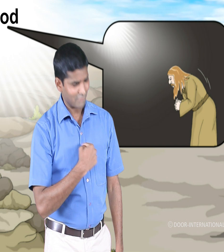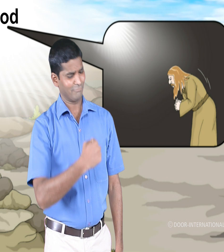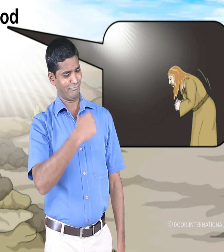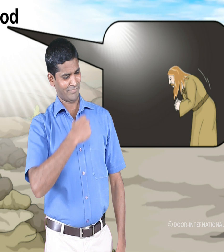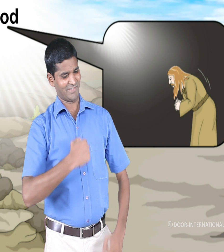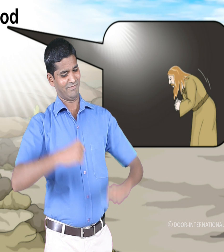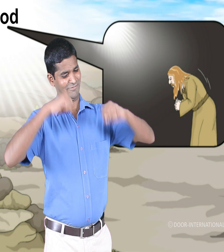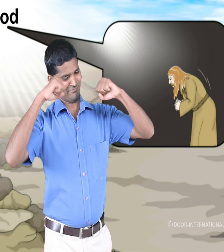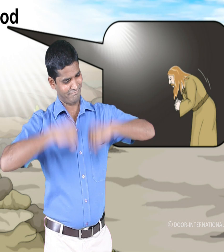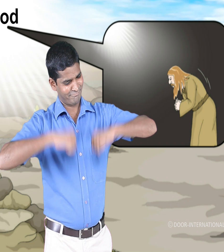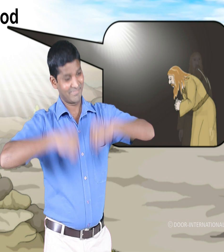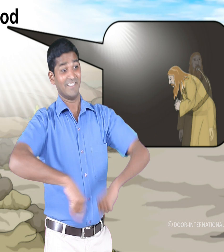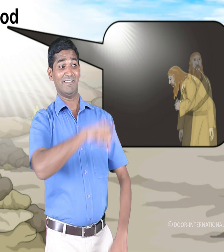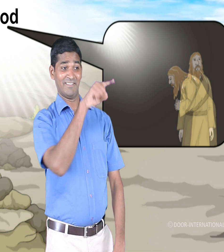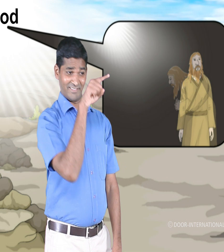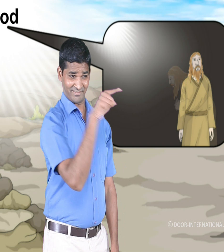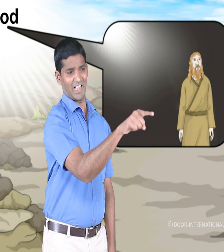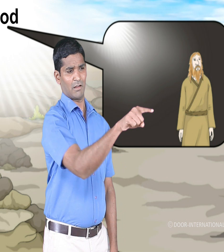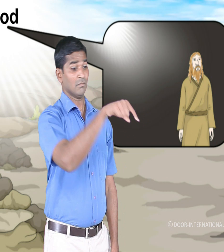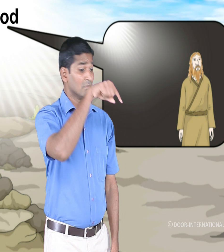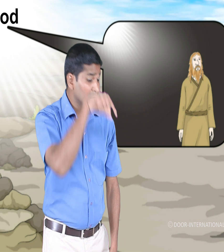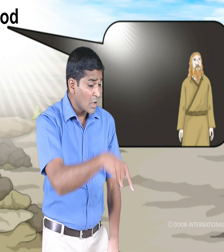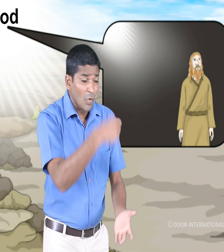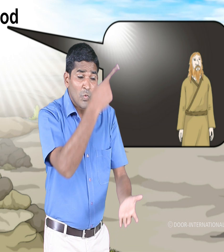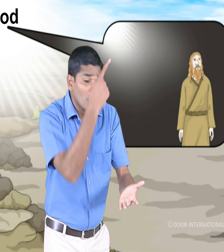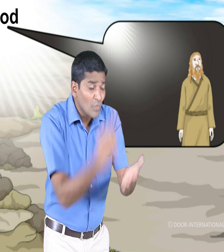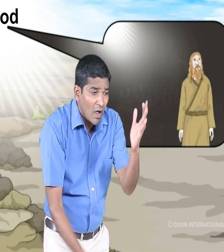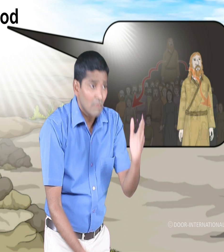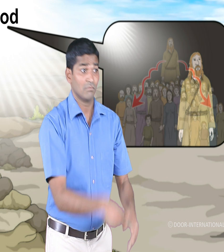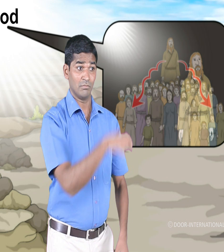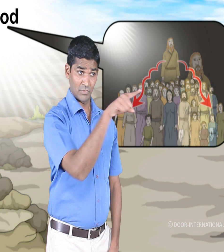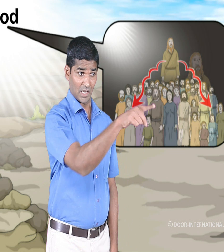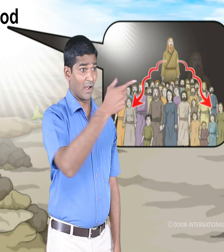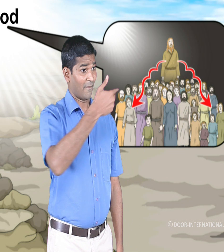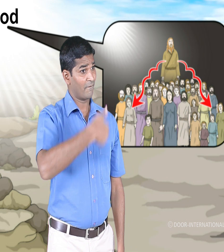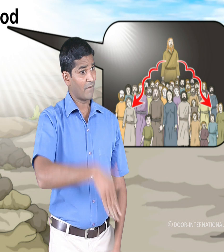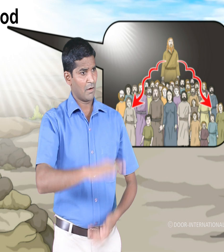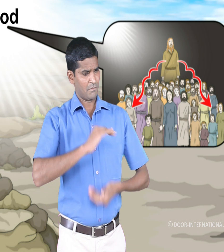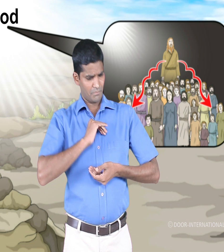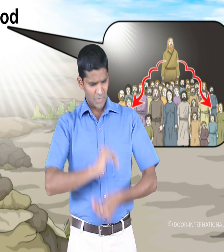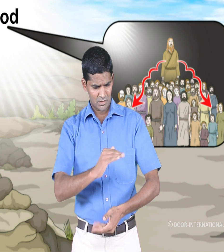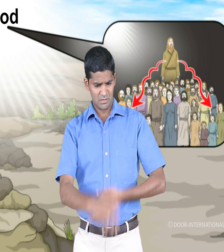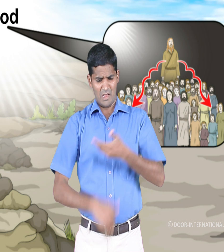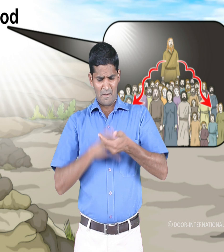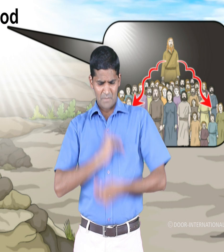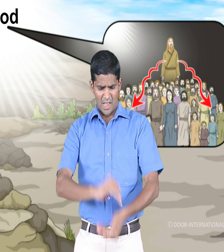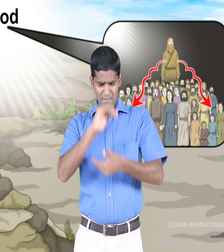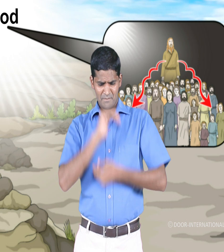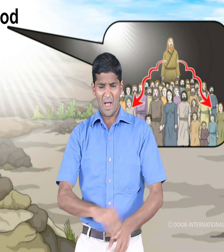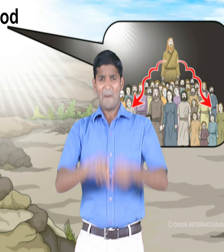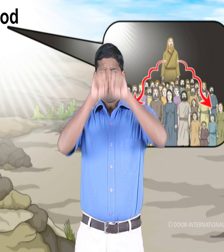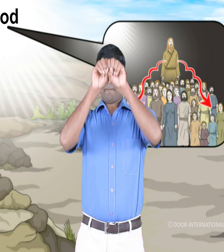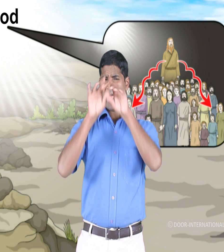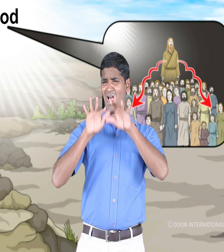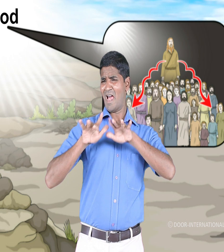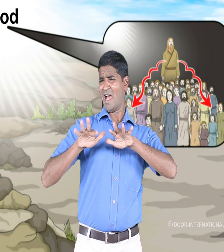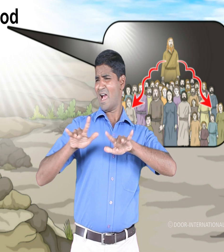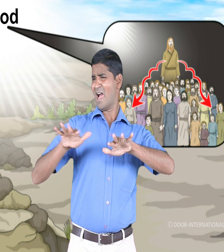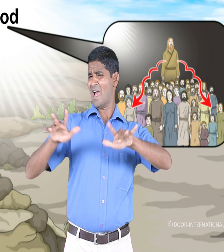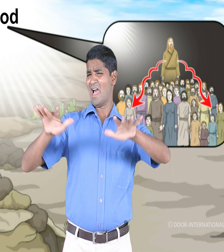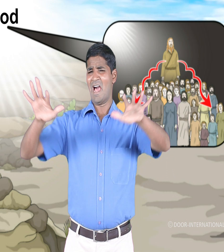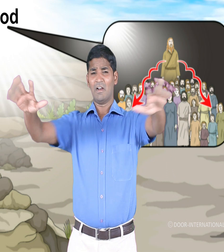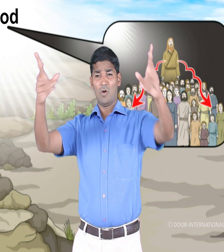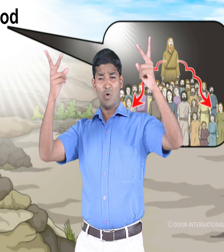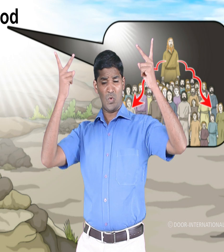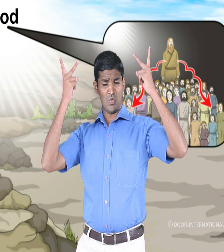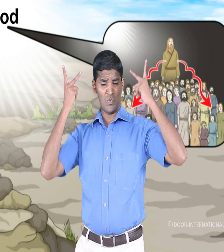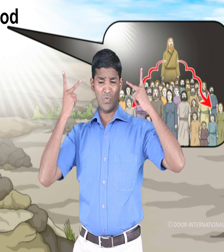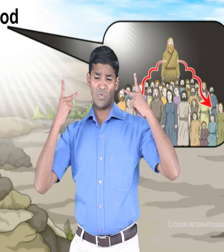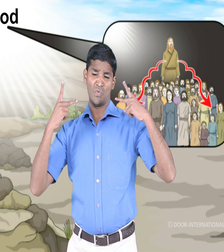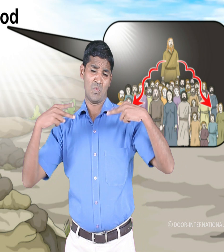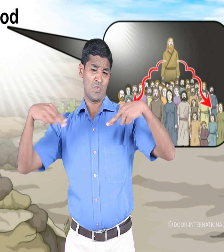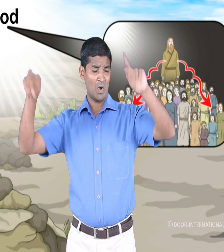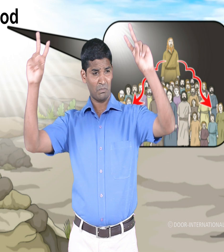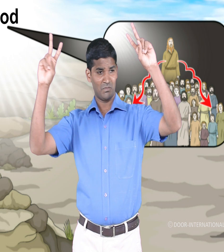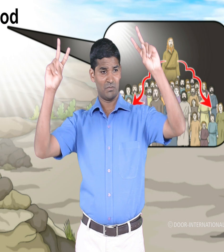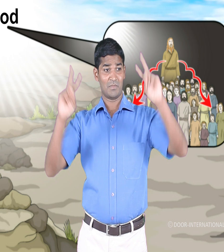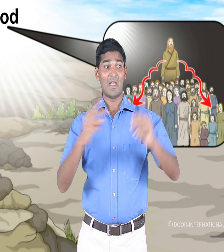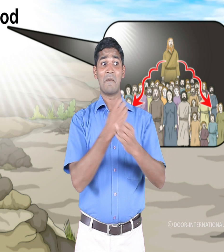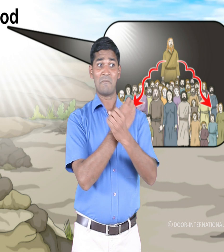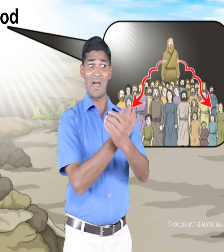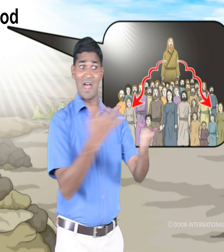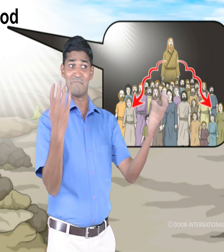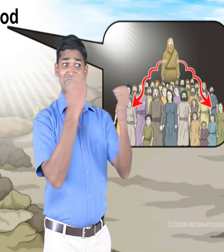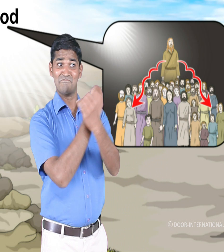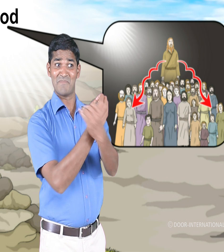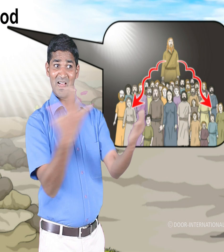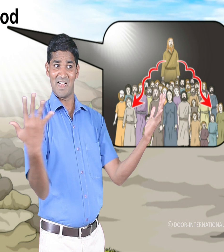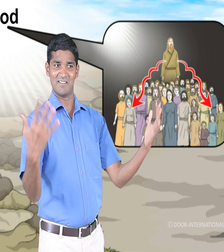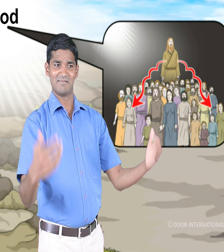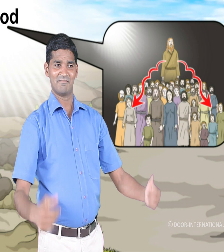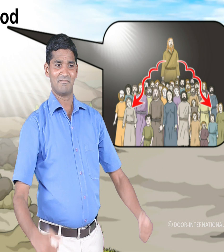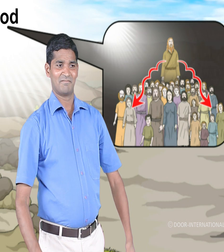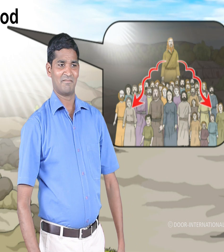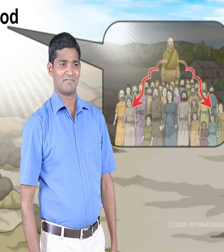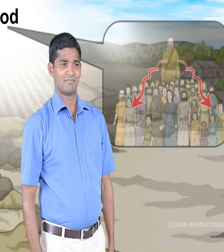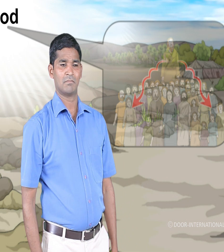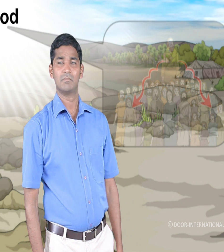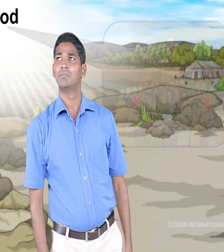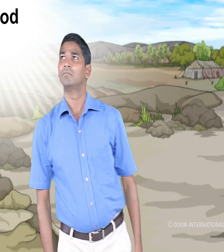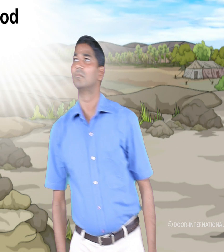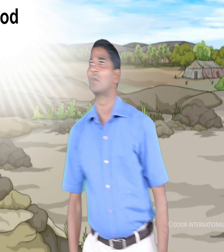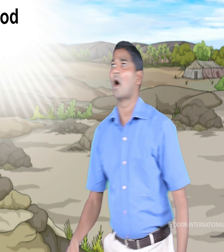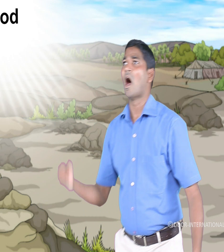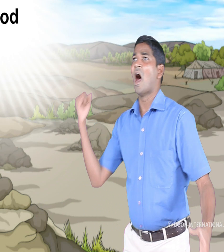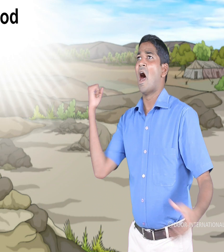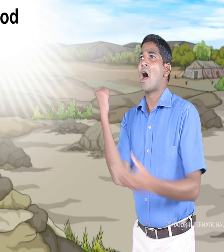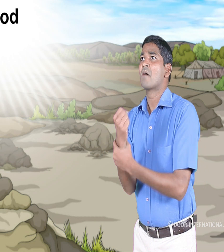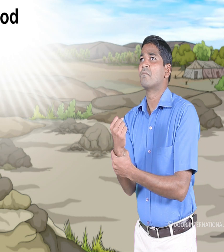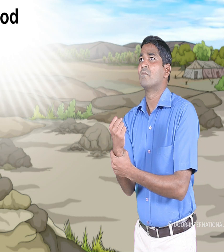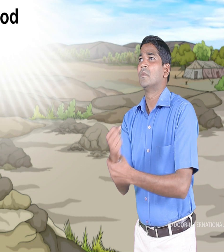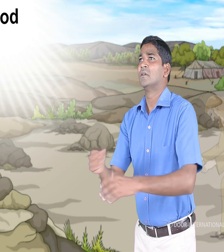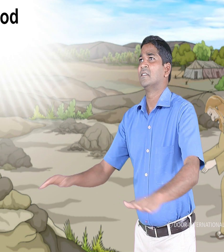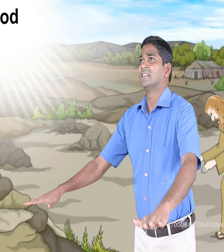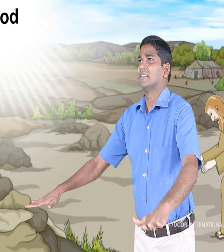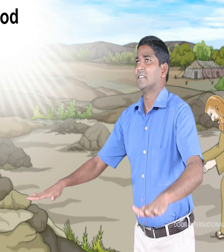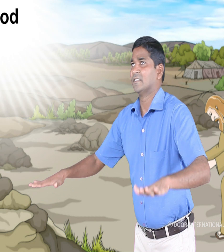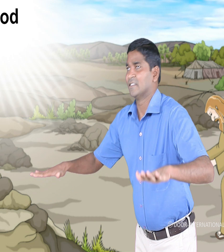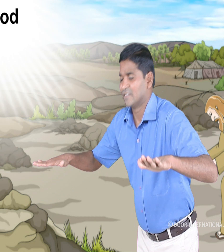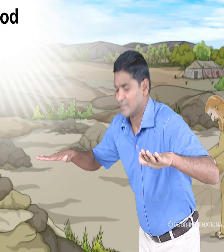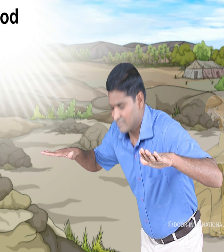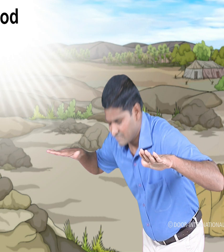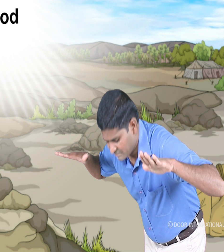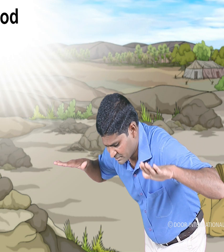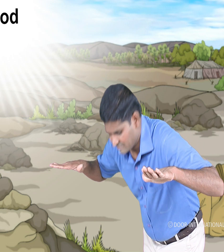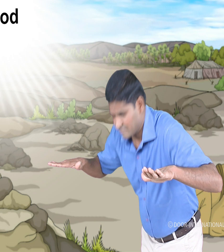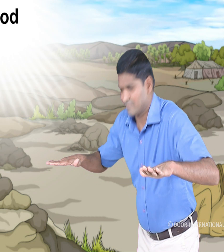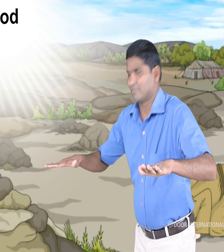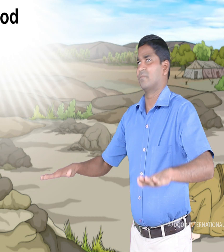I will establish My covenant between Me and you, and I will multiply you exceedingly.”